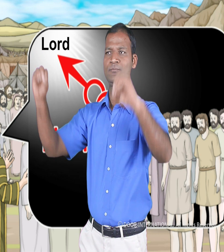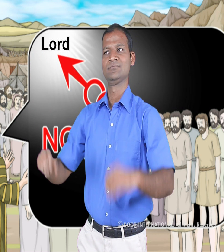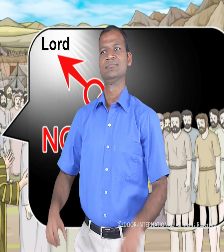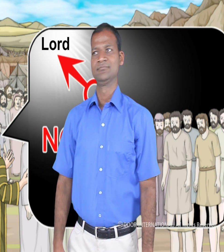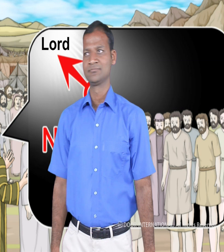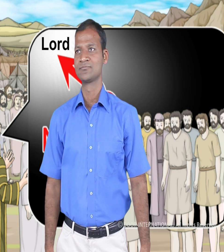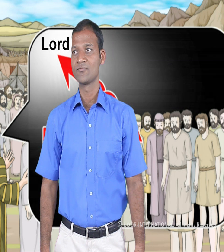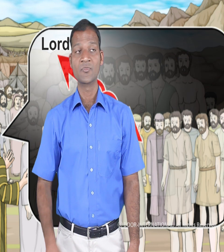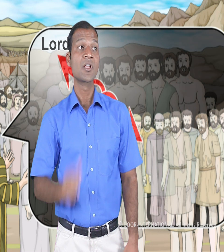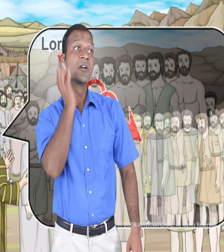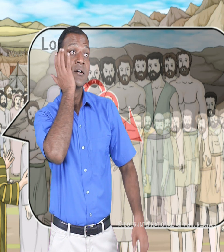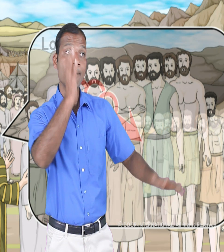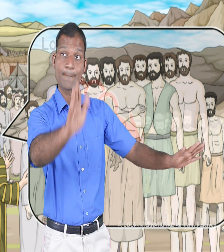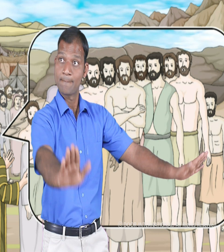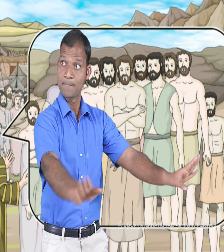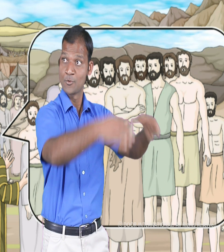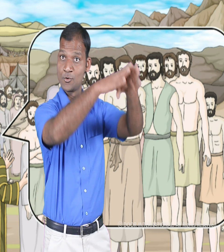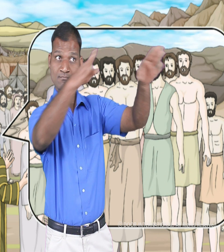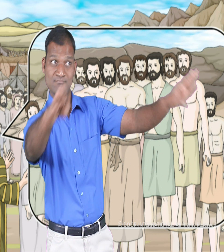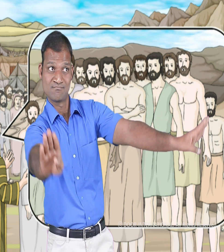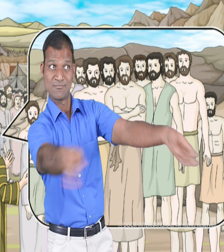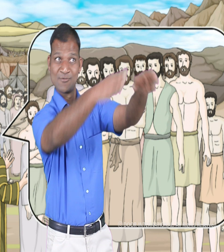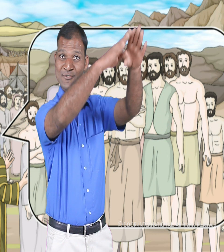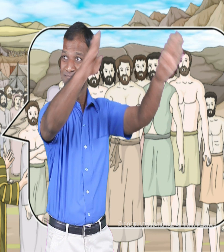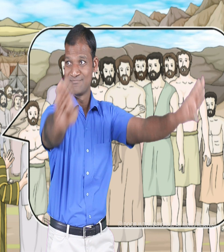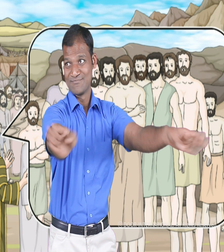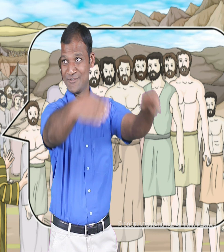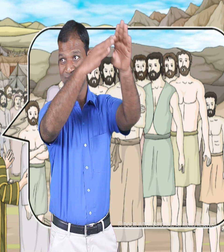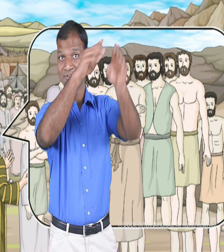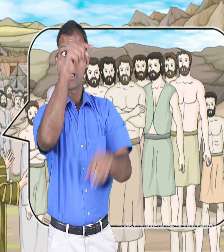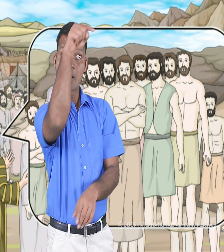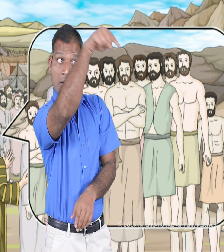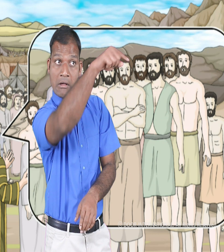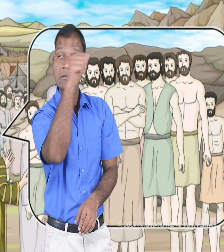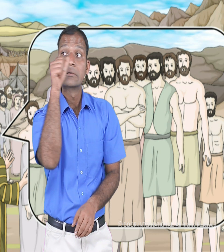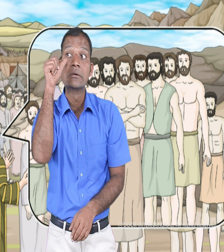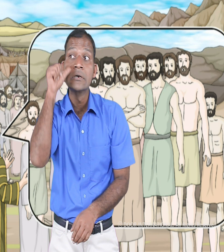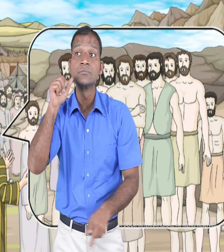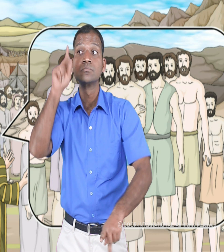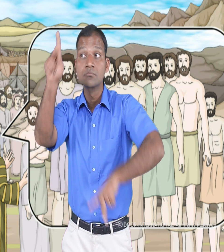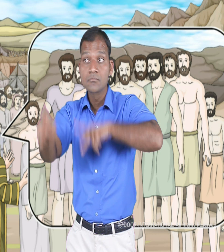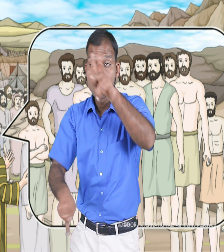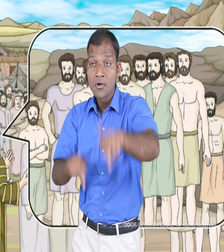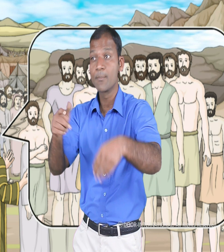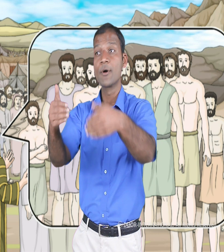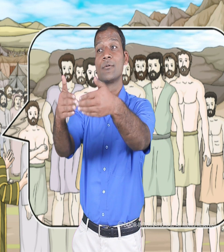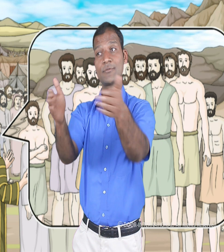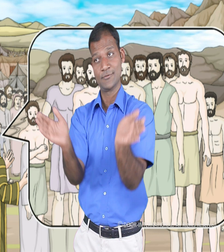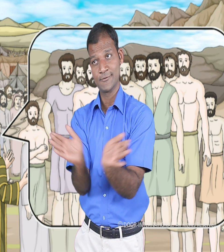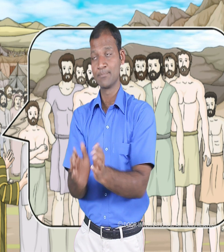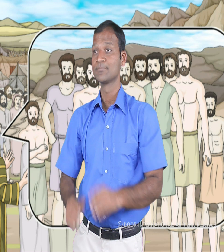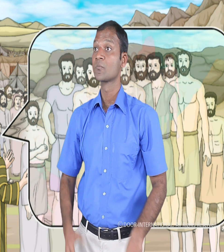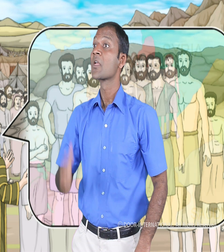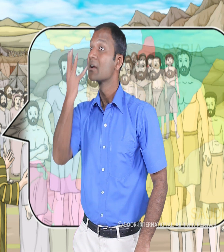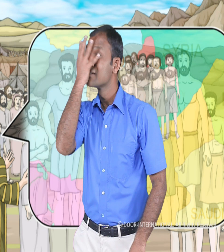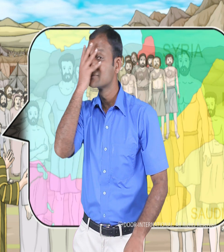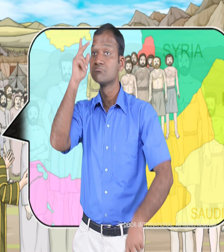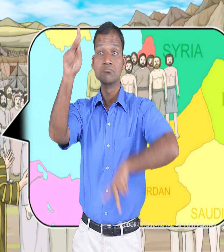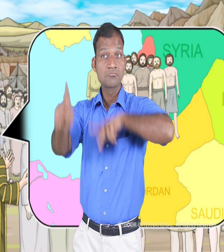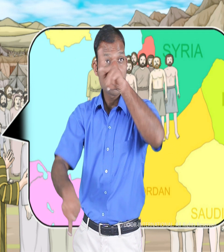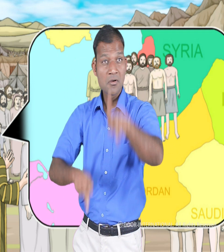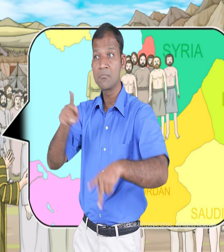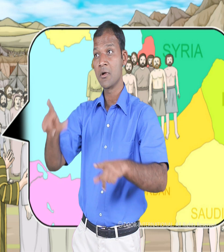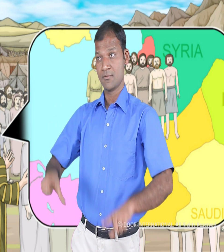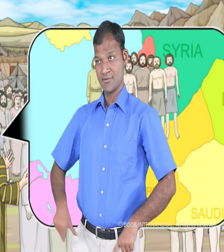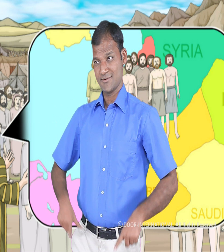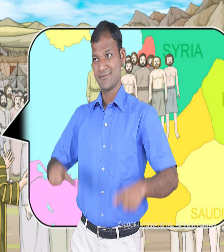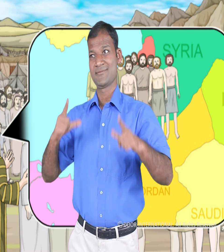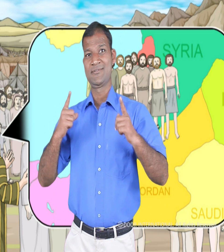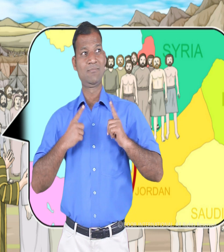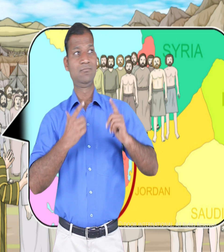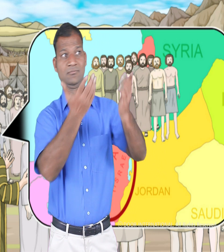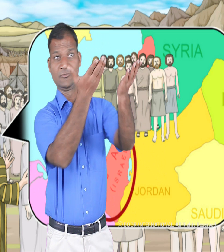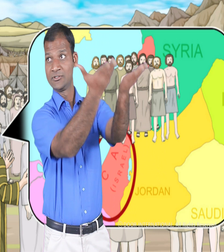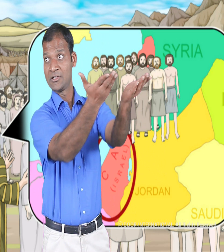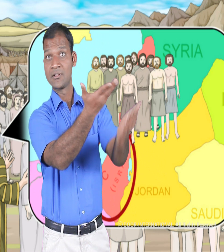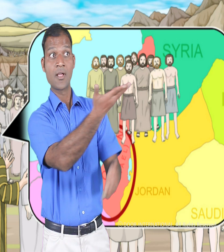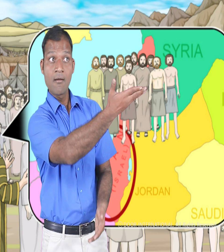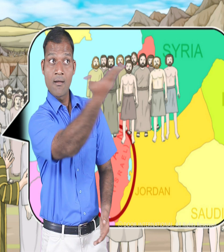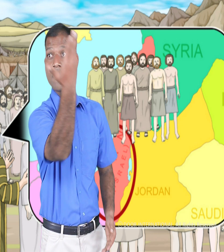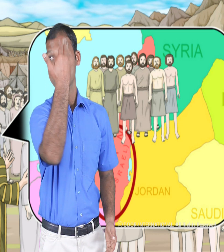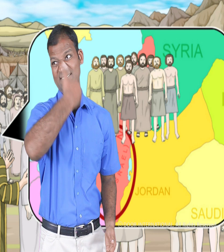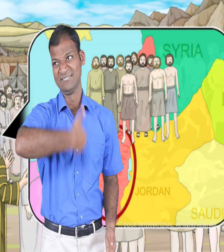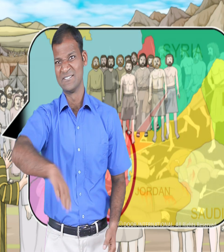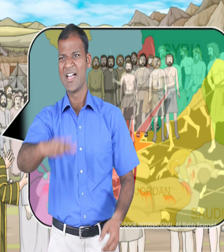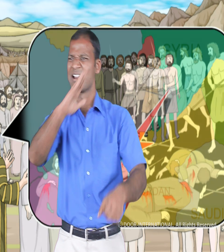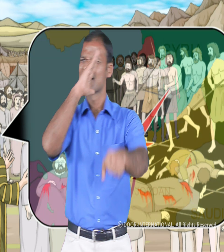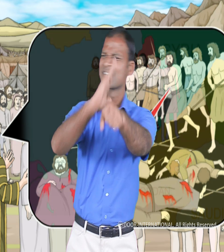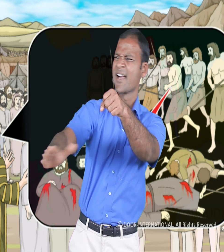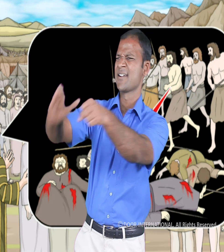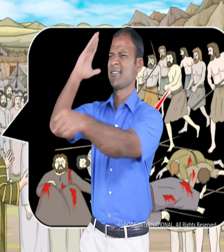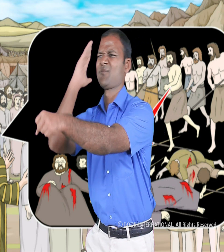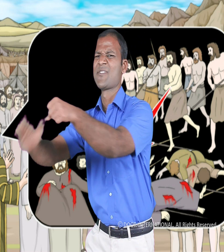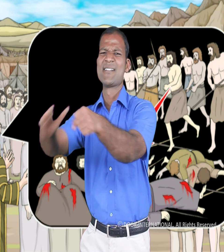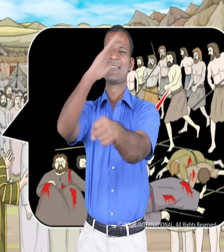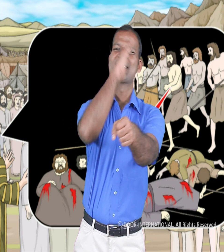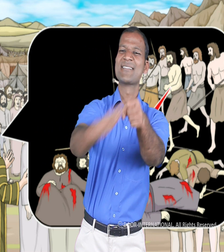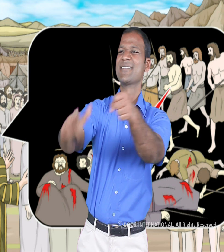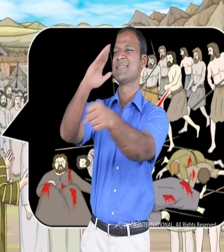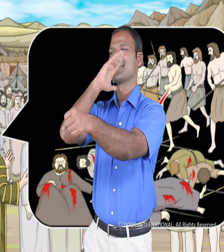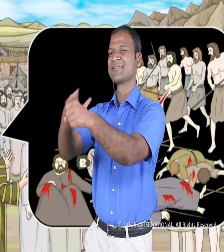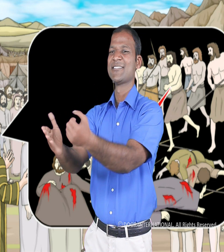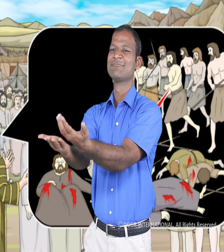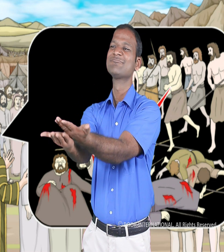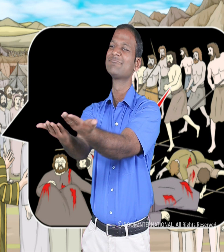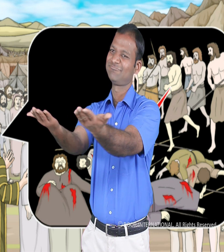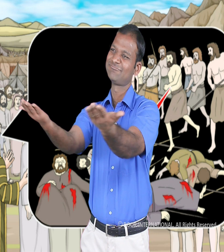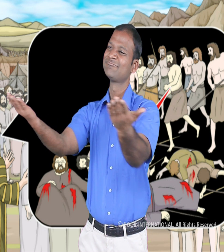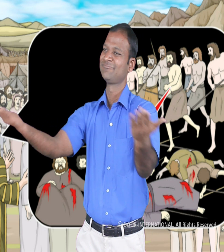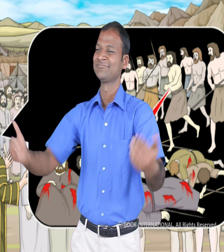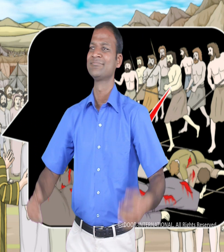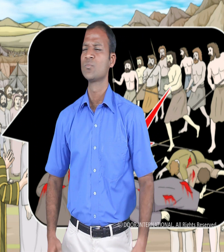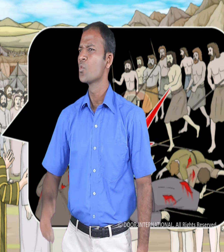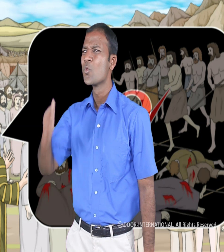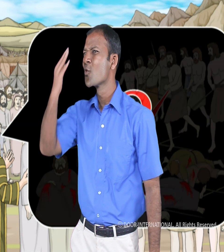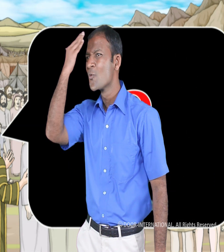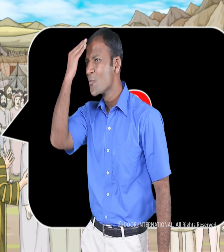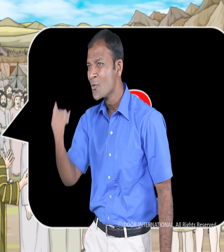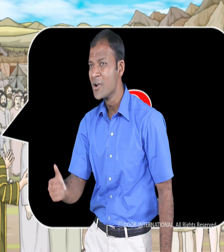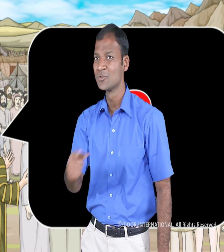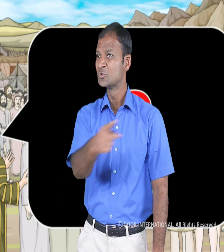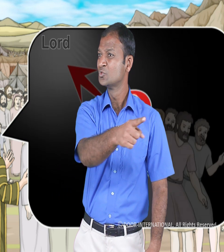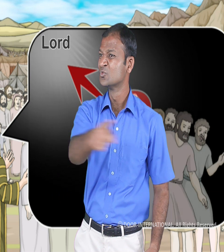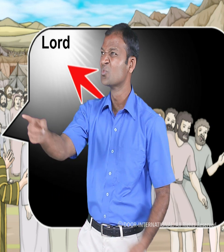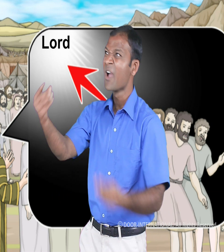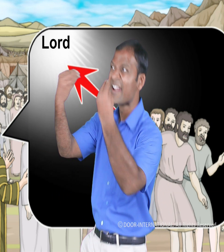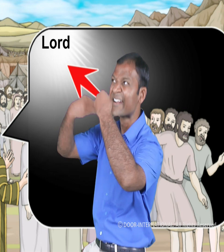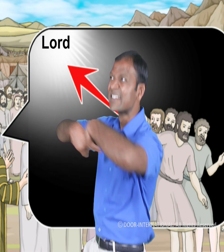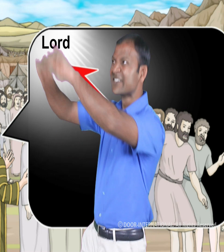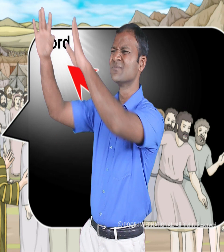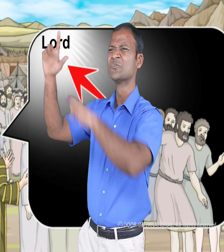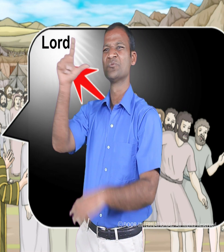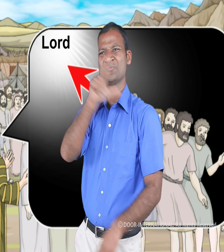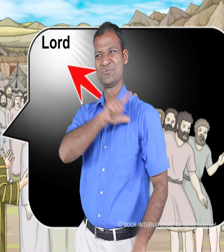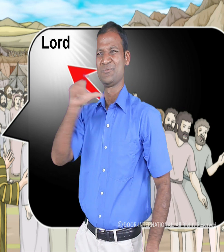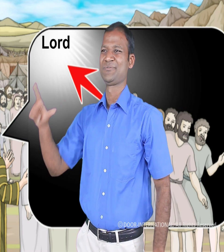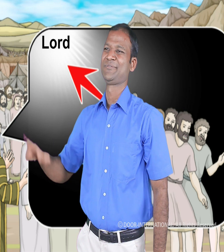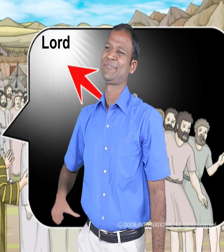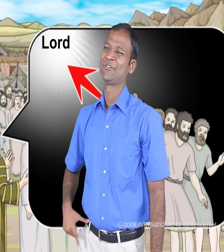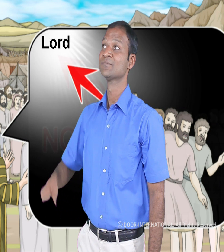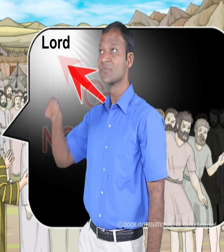For there the Amalekites and Canaanites will face you, and you will fall by the sword.